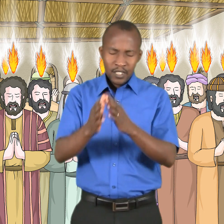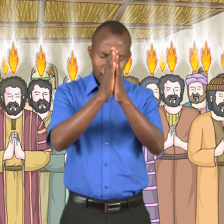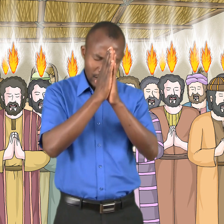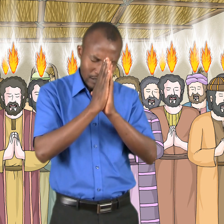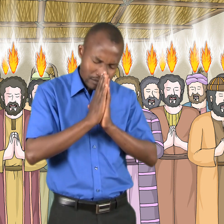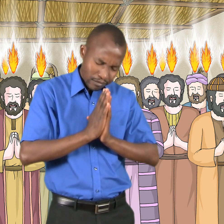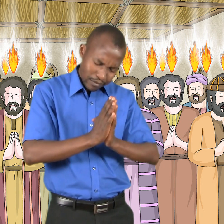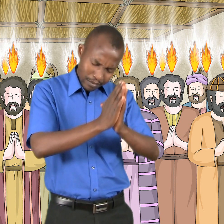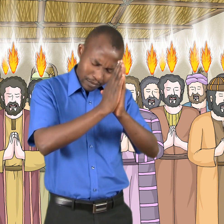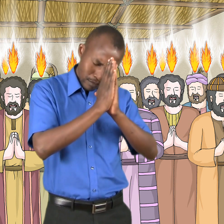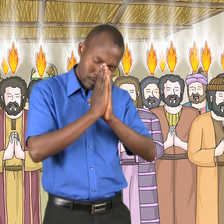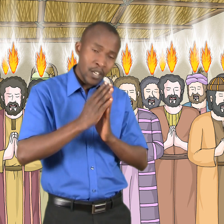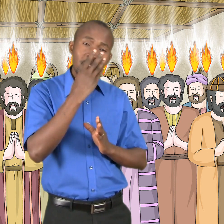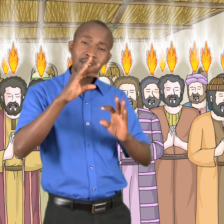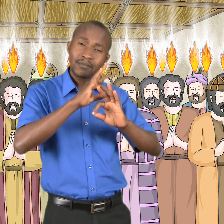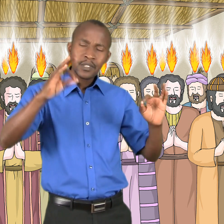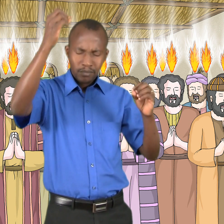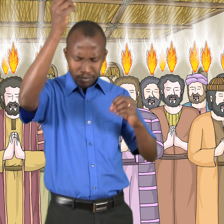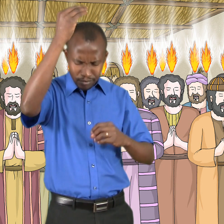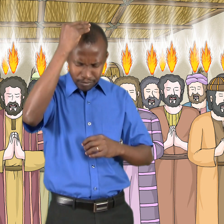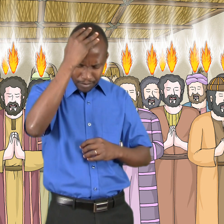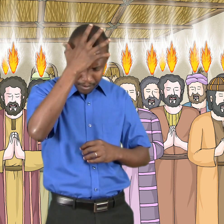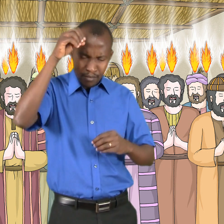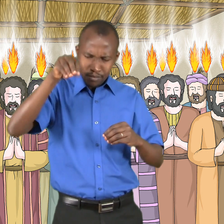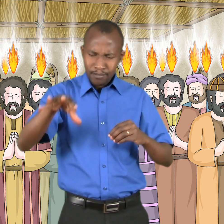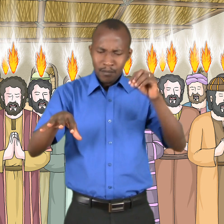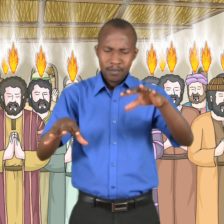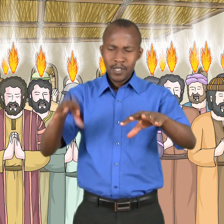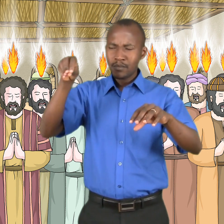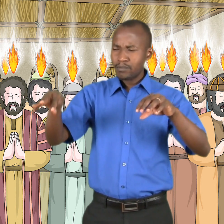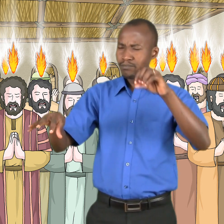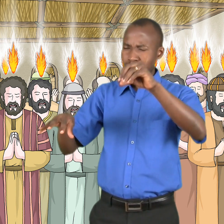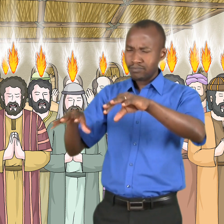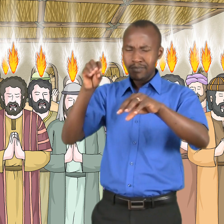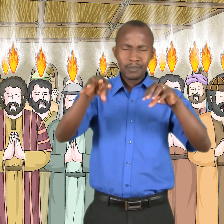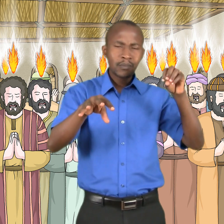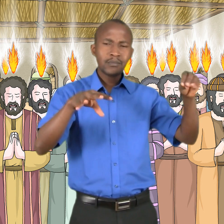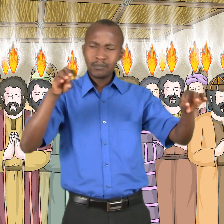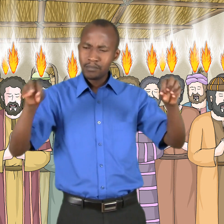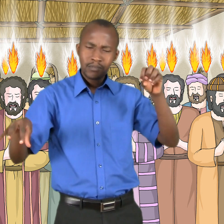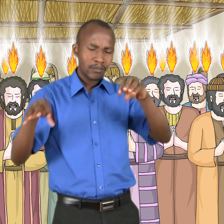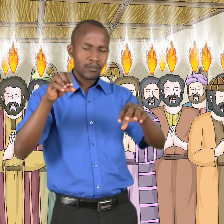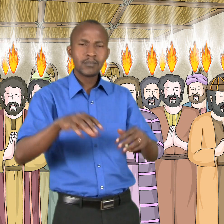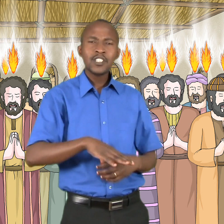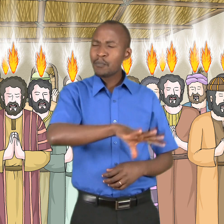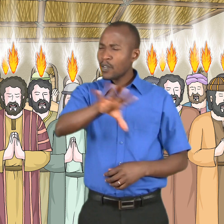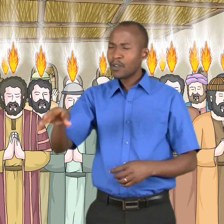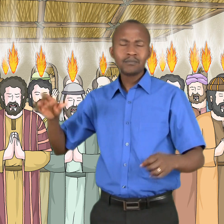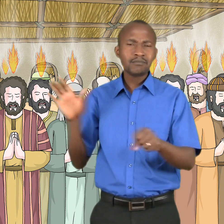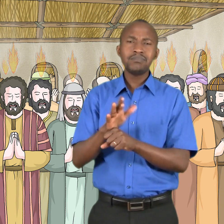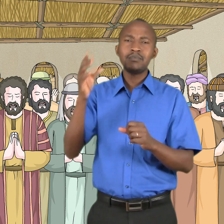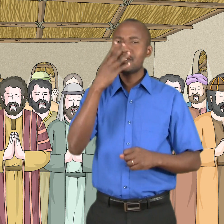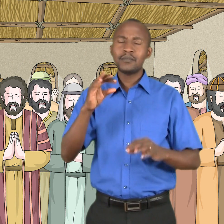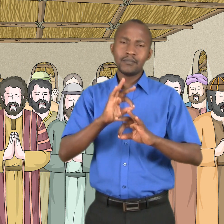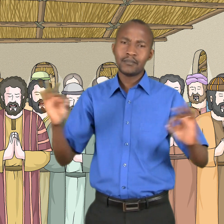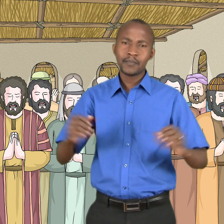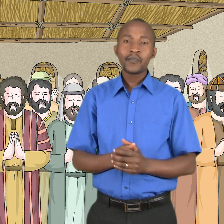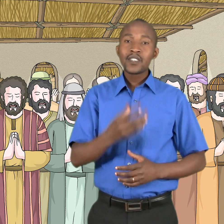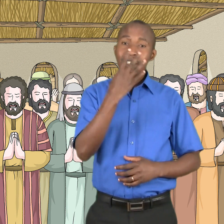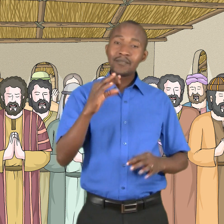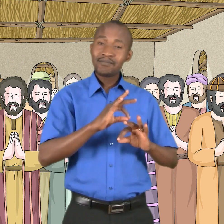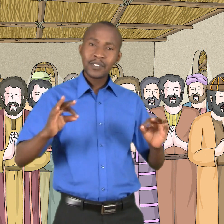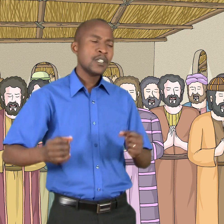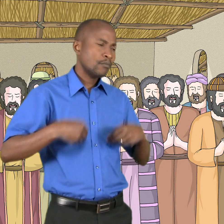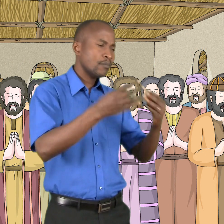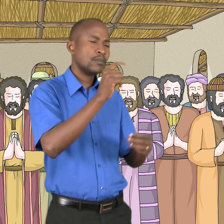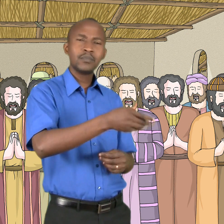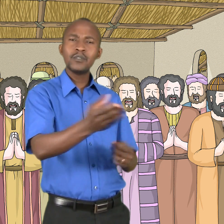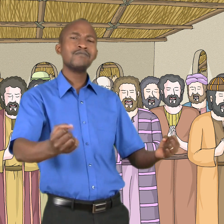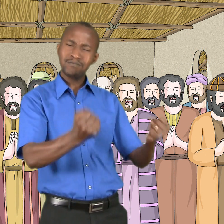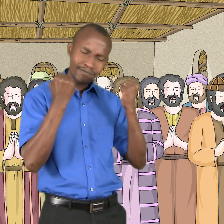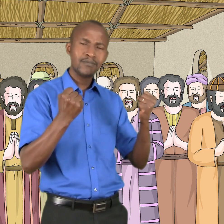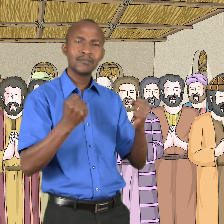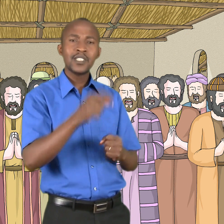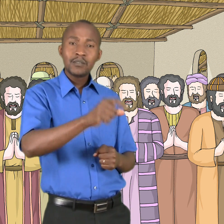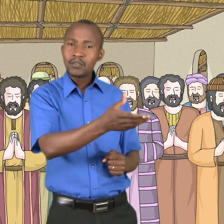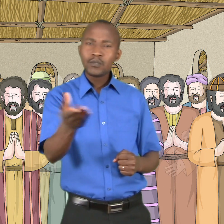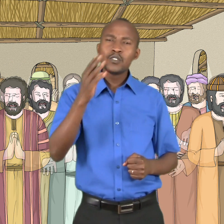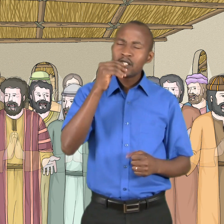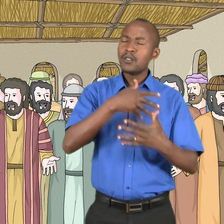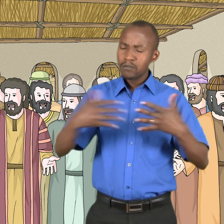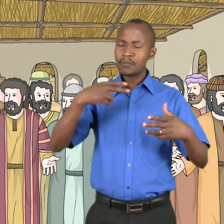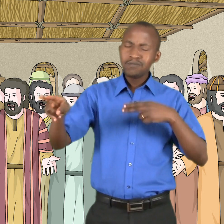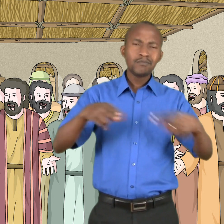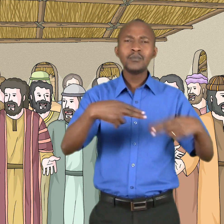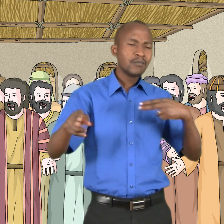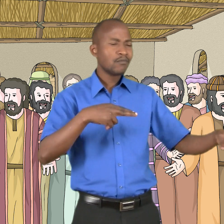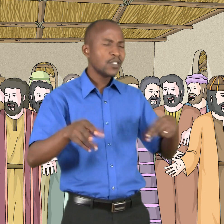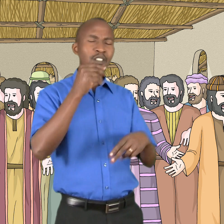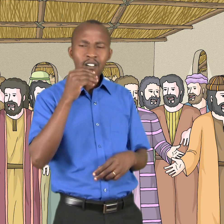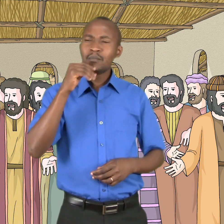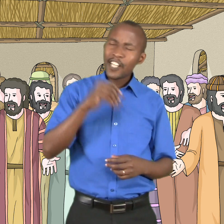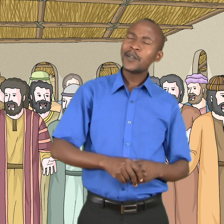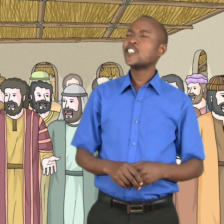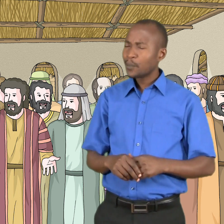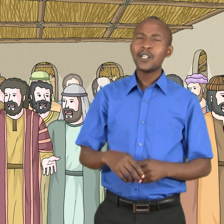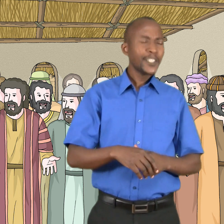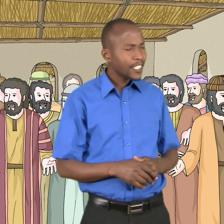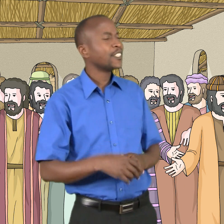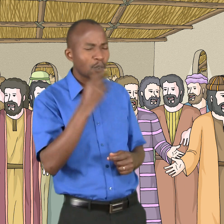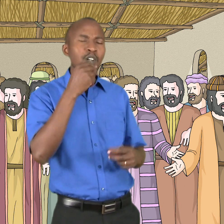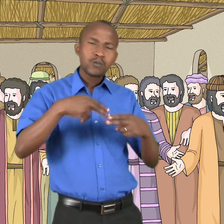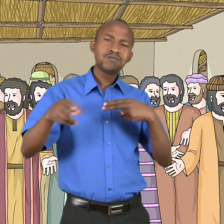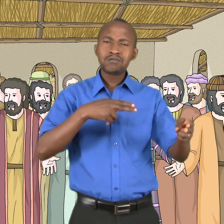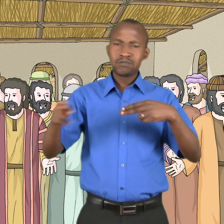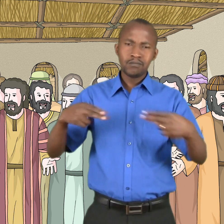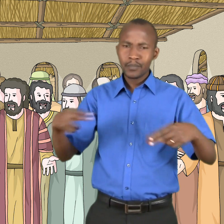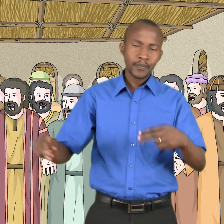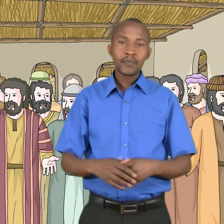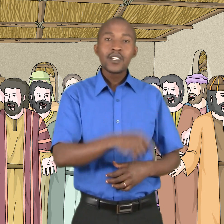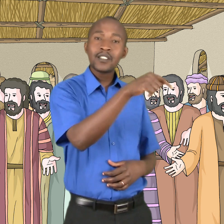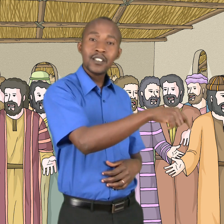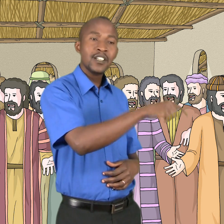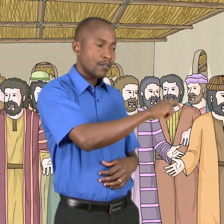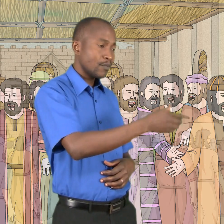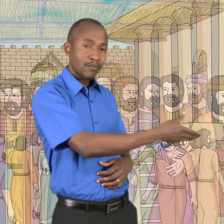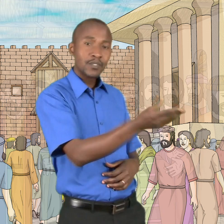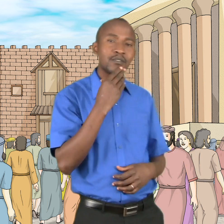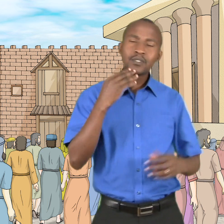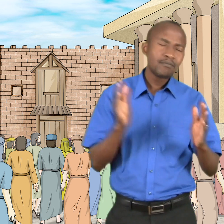And they were all filled with the Holy Spirit and began to speak in other tongues as the Spirit enabled them.